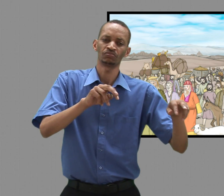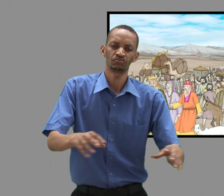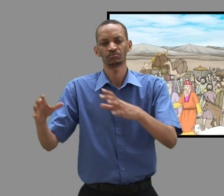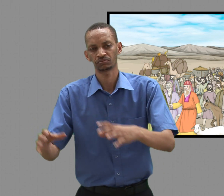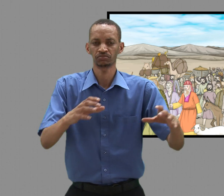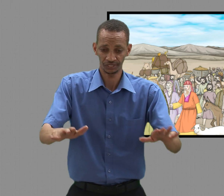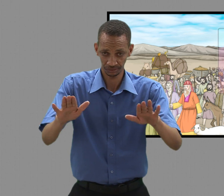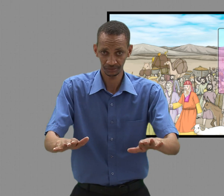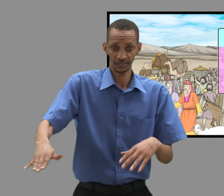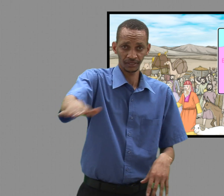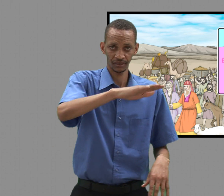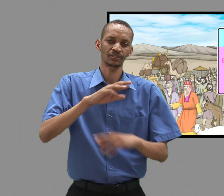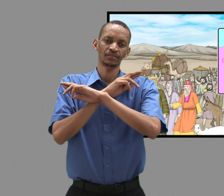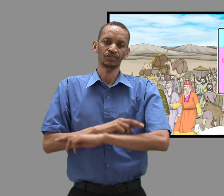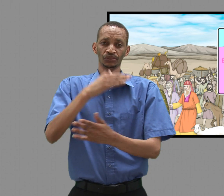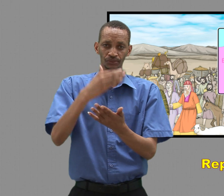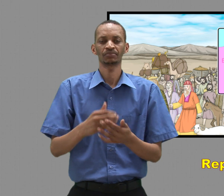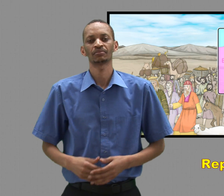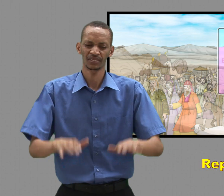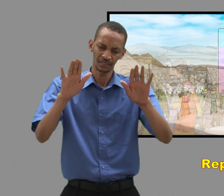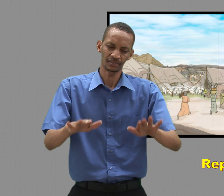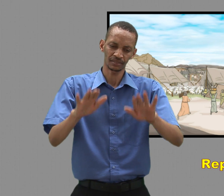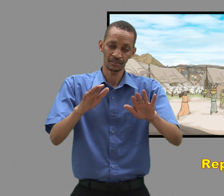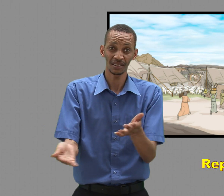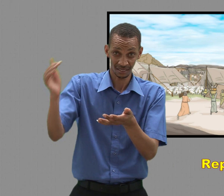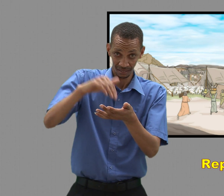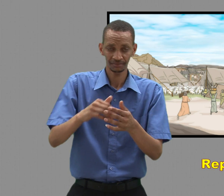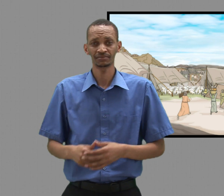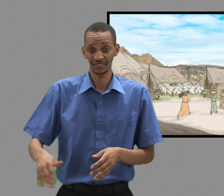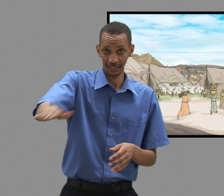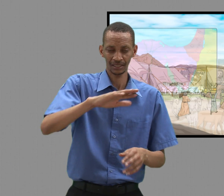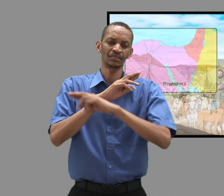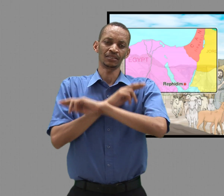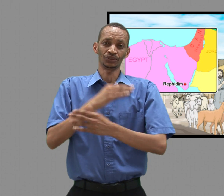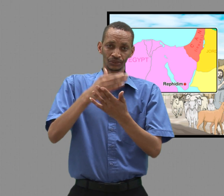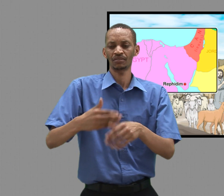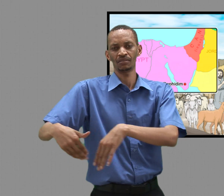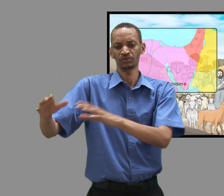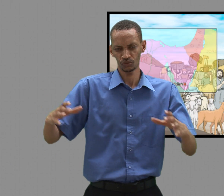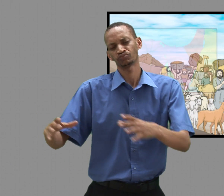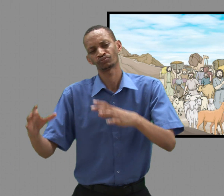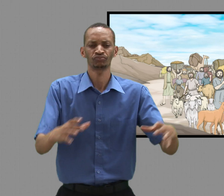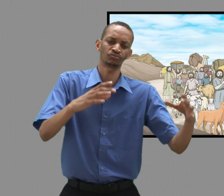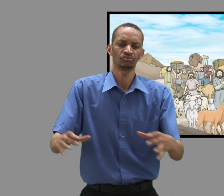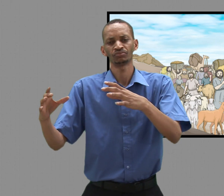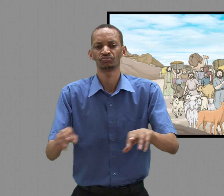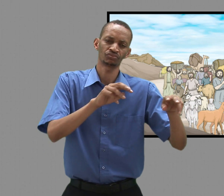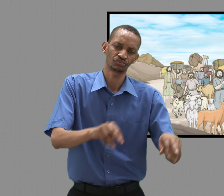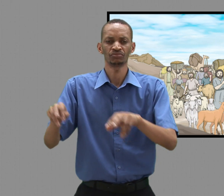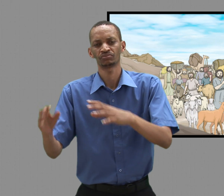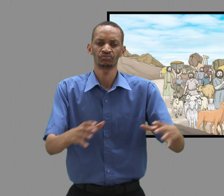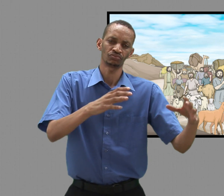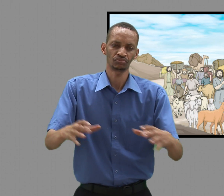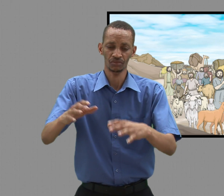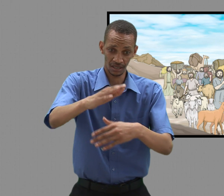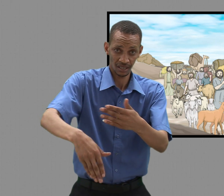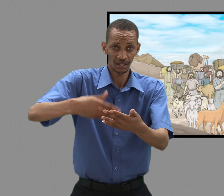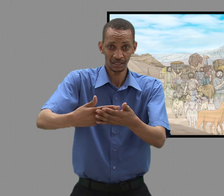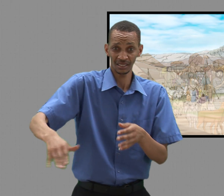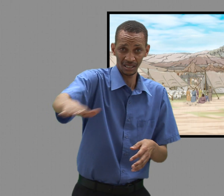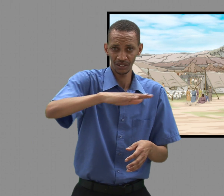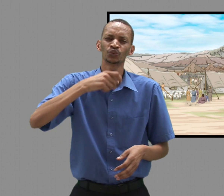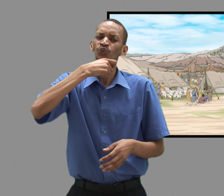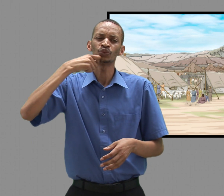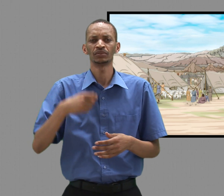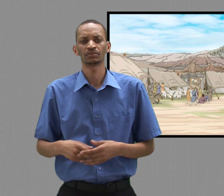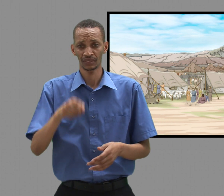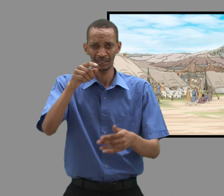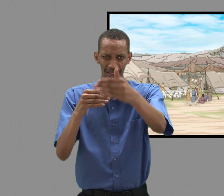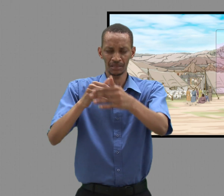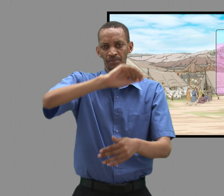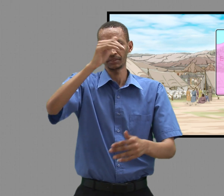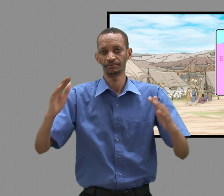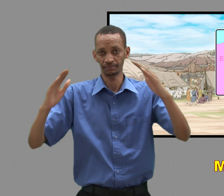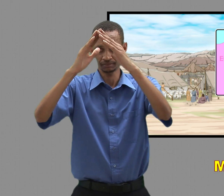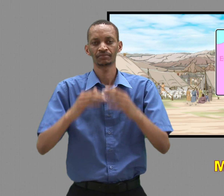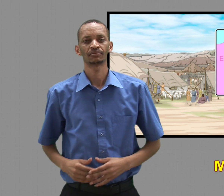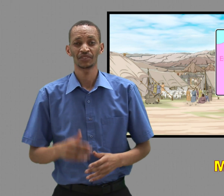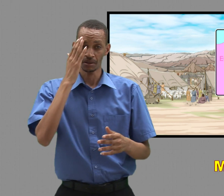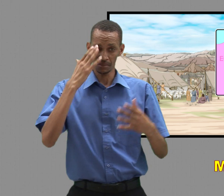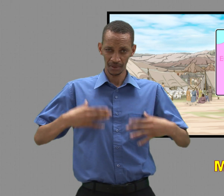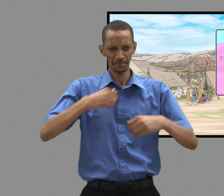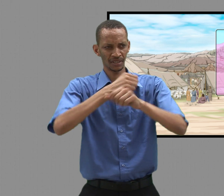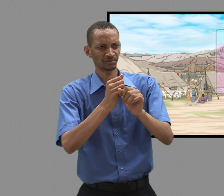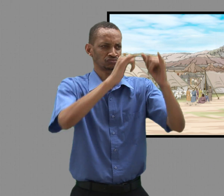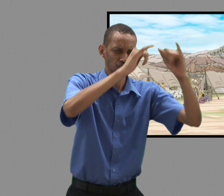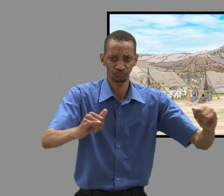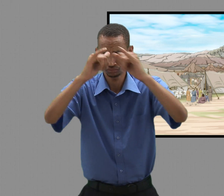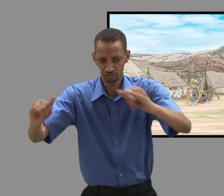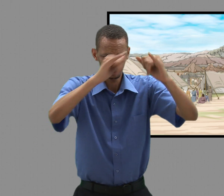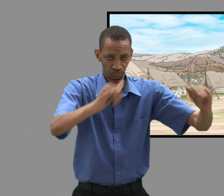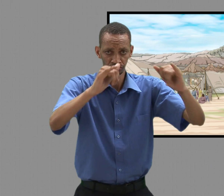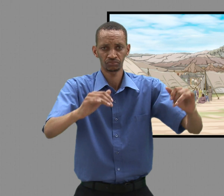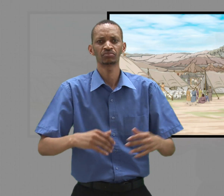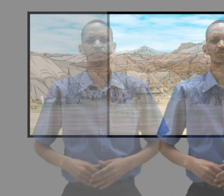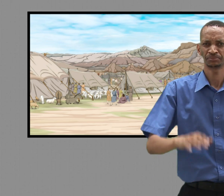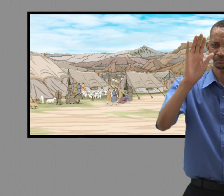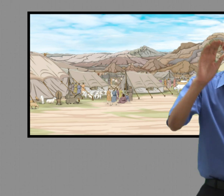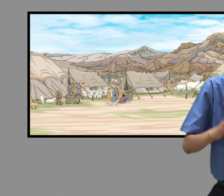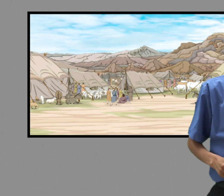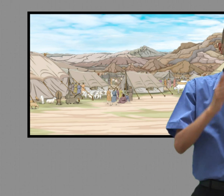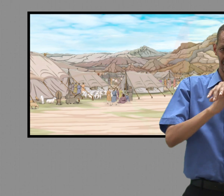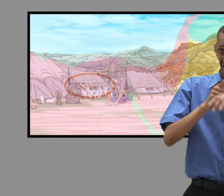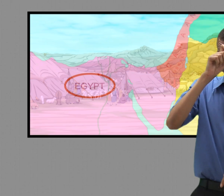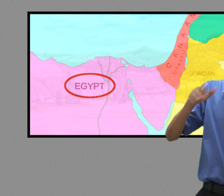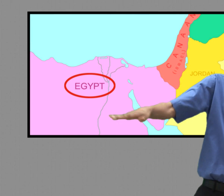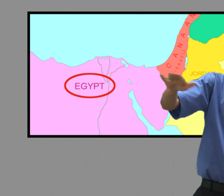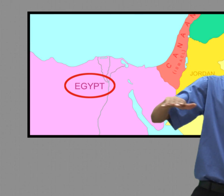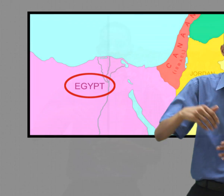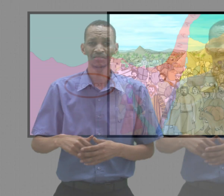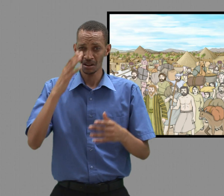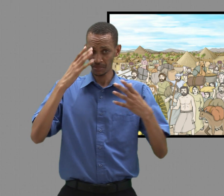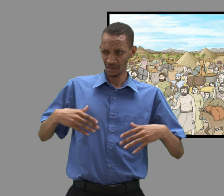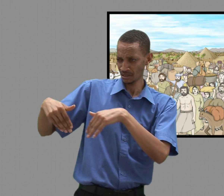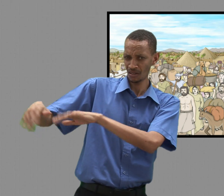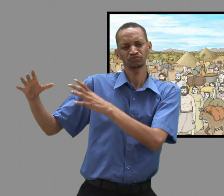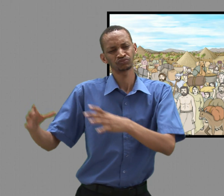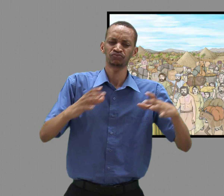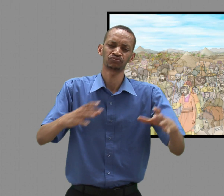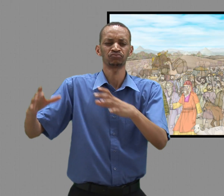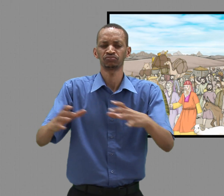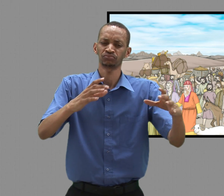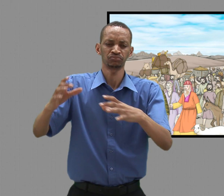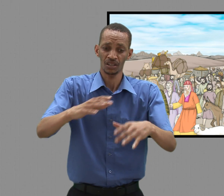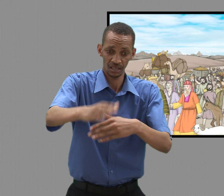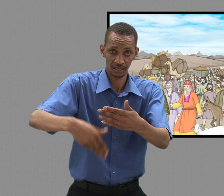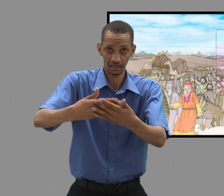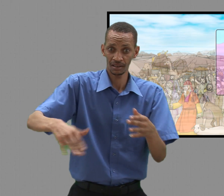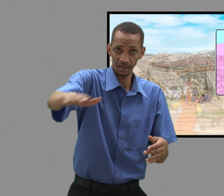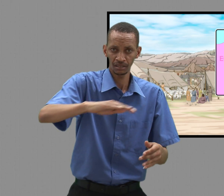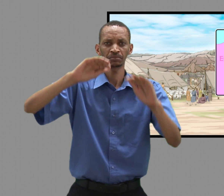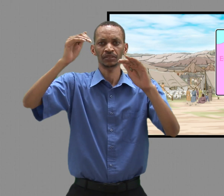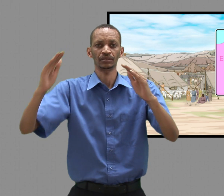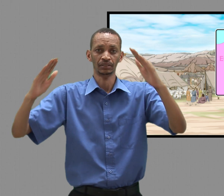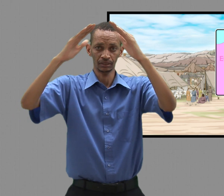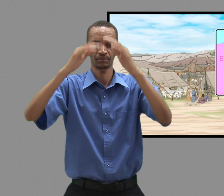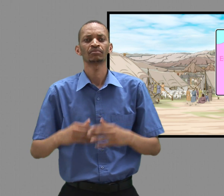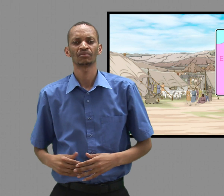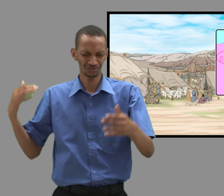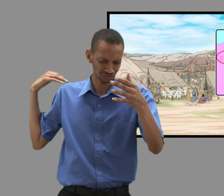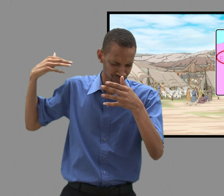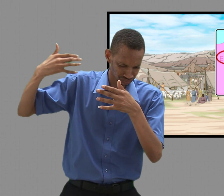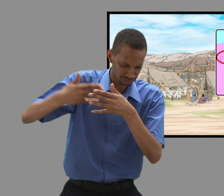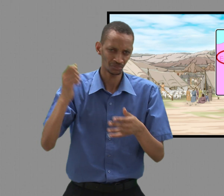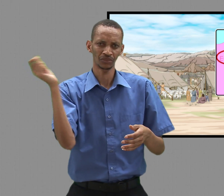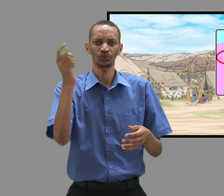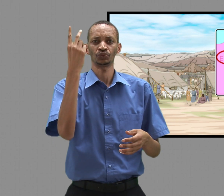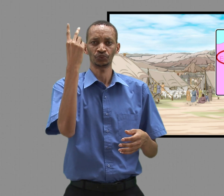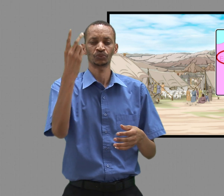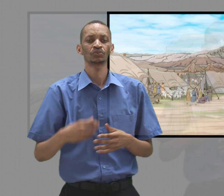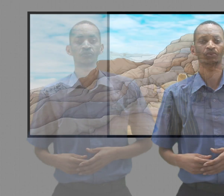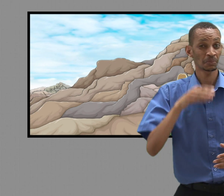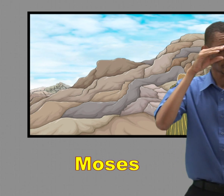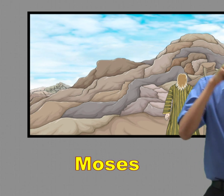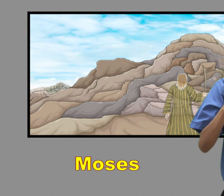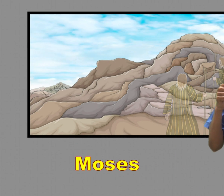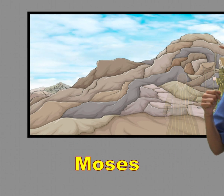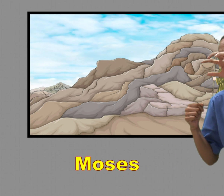After they had set out from Rephidim, they entered the Wilderness of Sinai, and Israel camped there in front of the mountain.